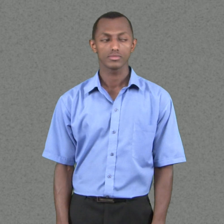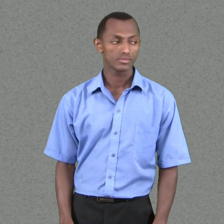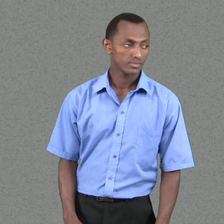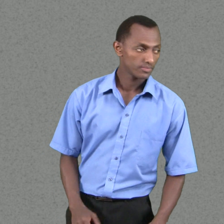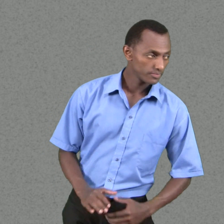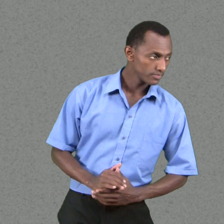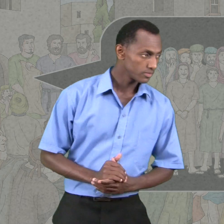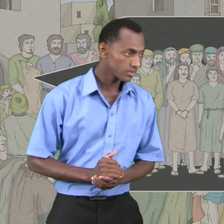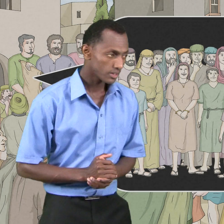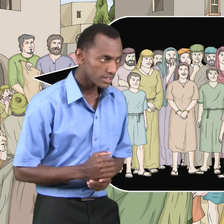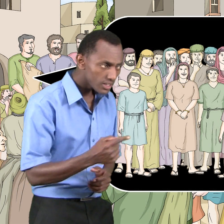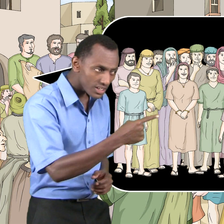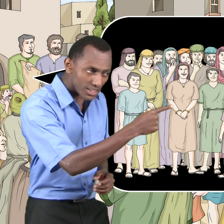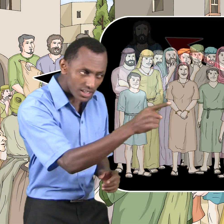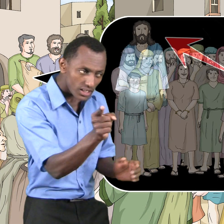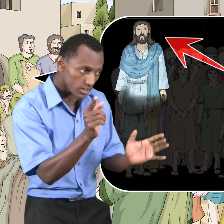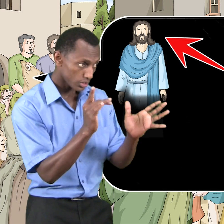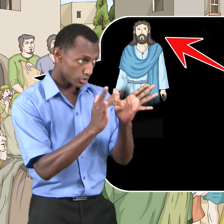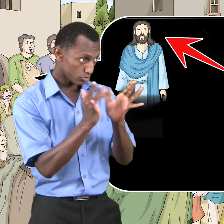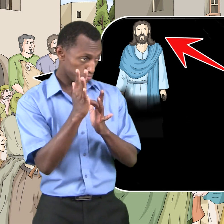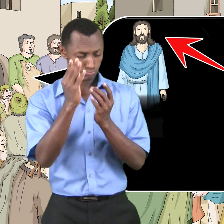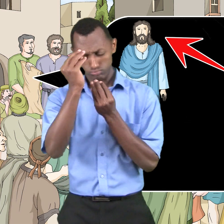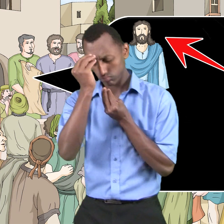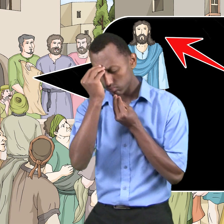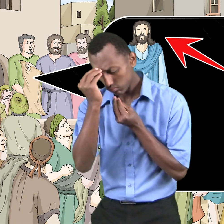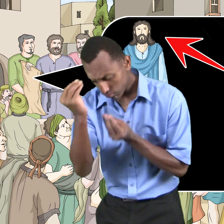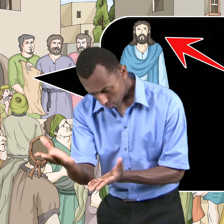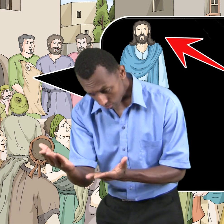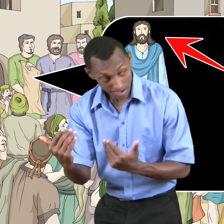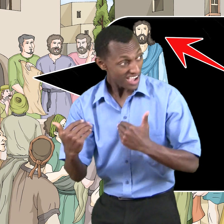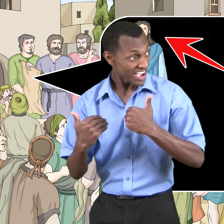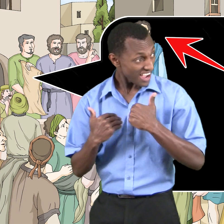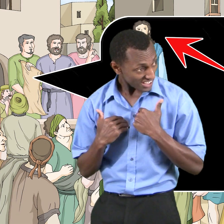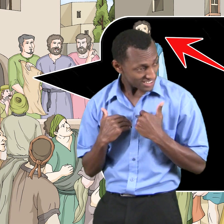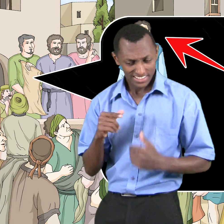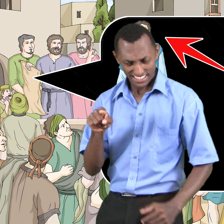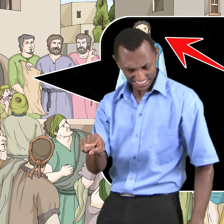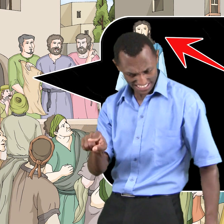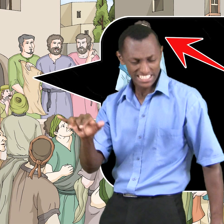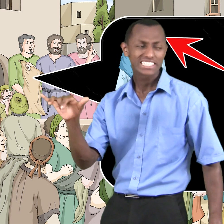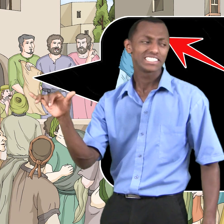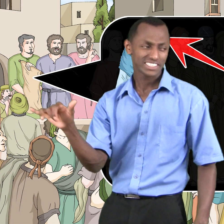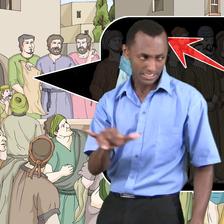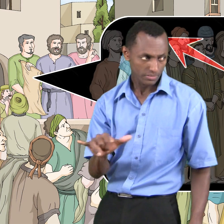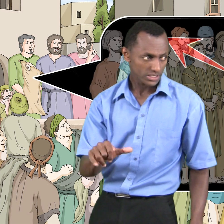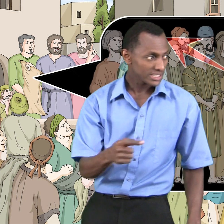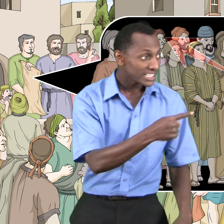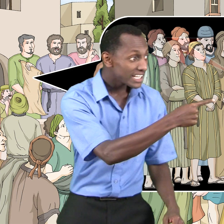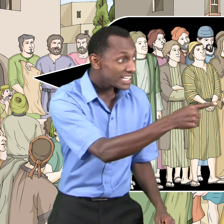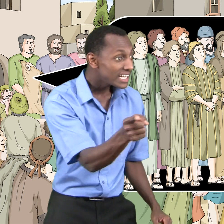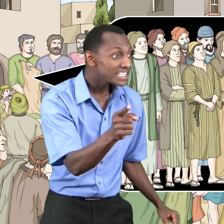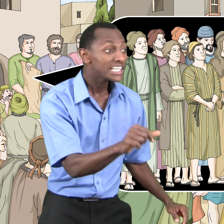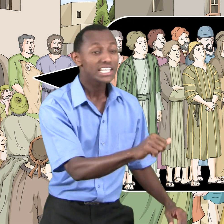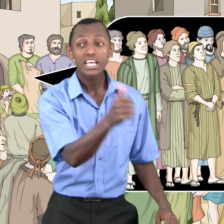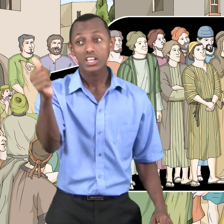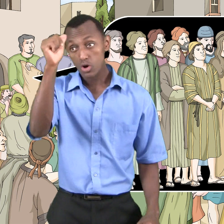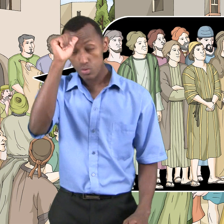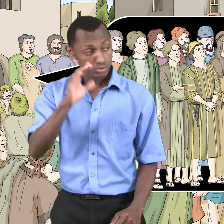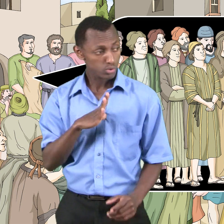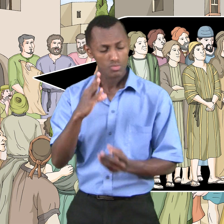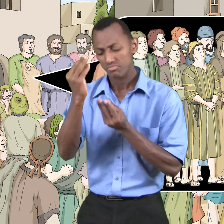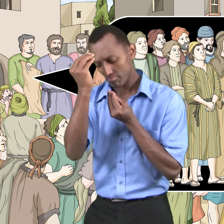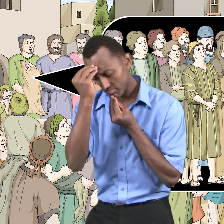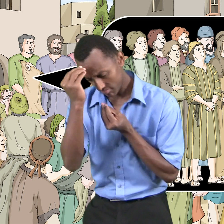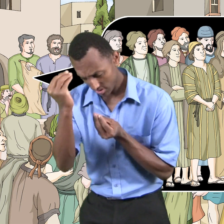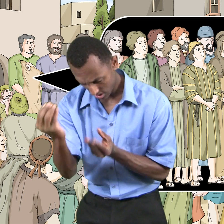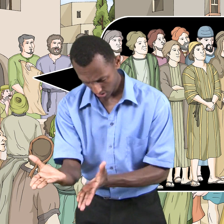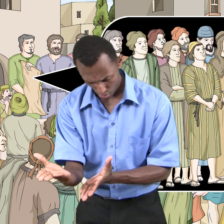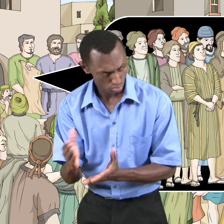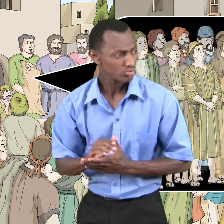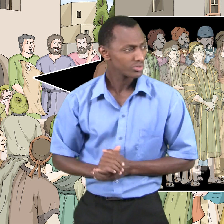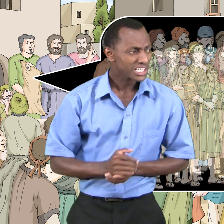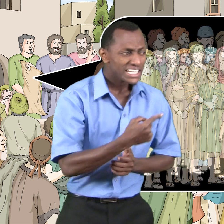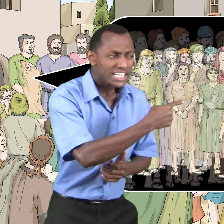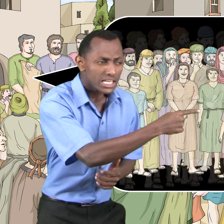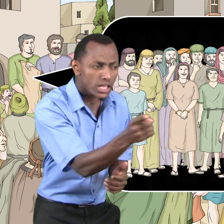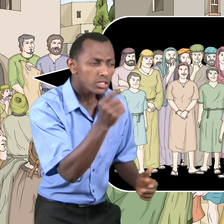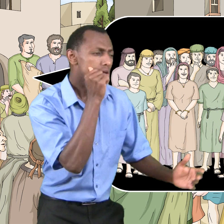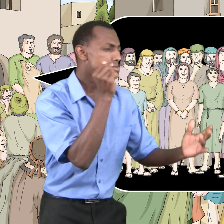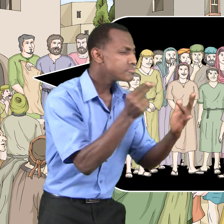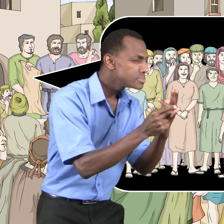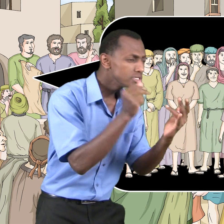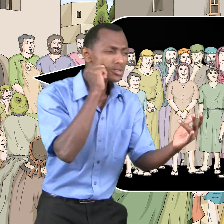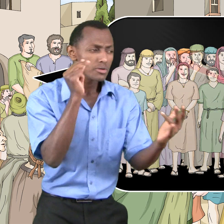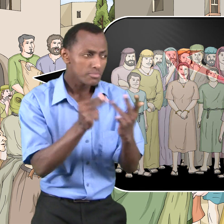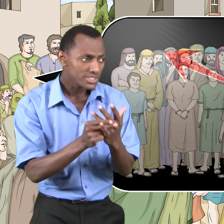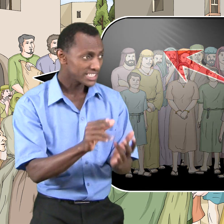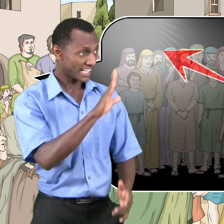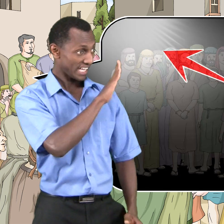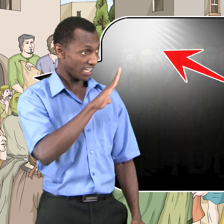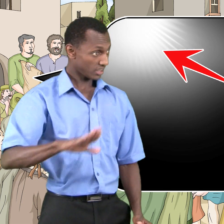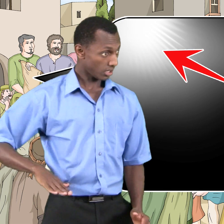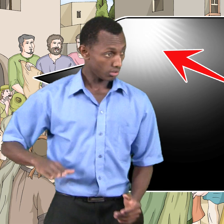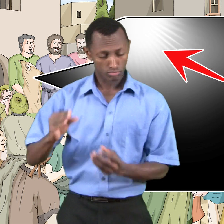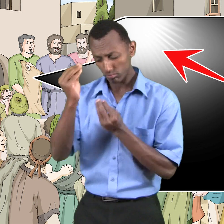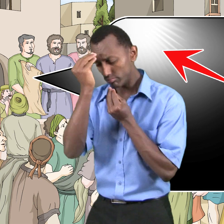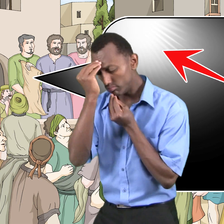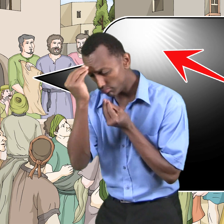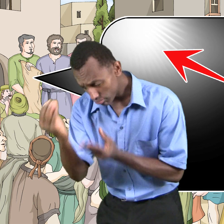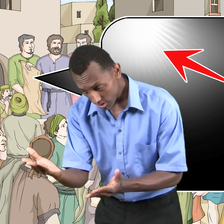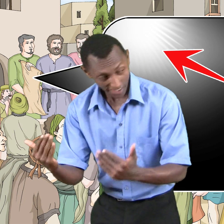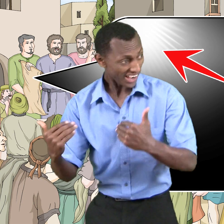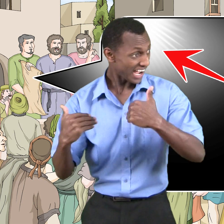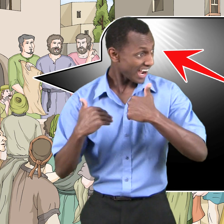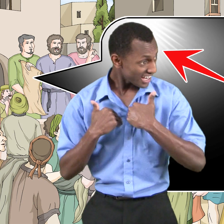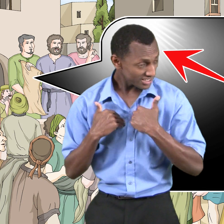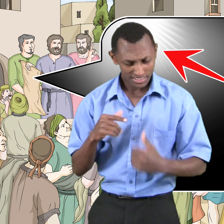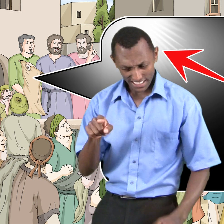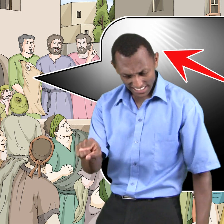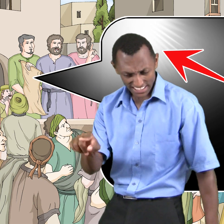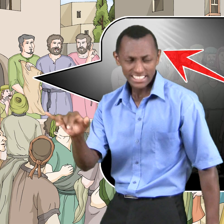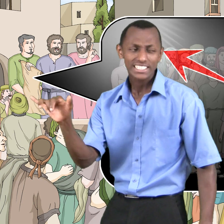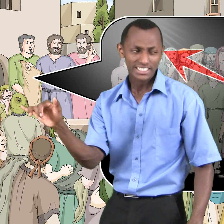Wives, submit to your husbands as to the Lord.